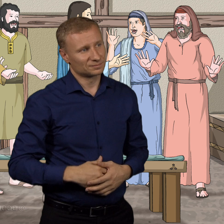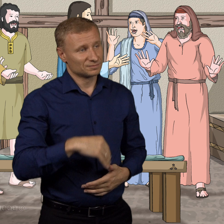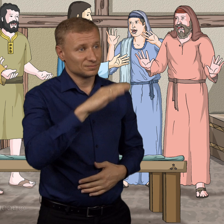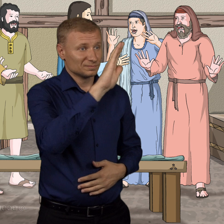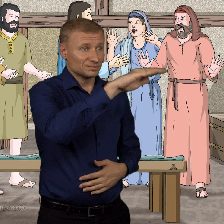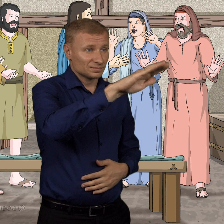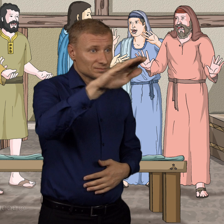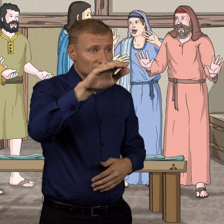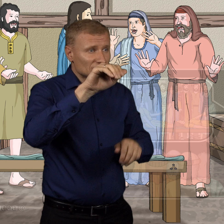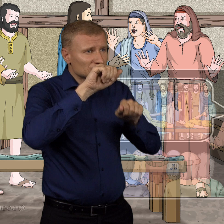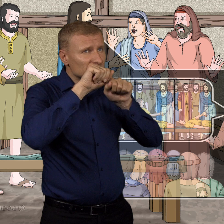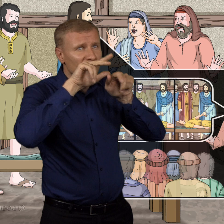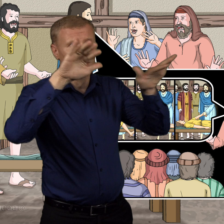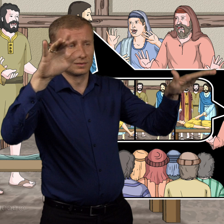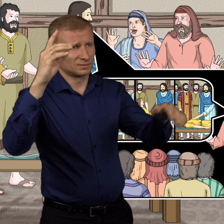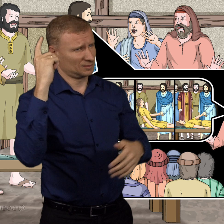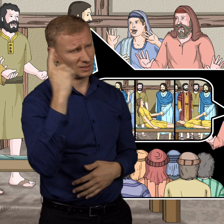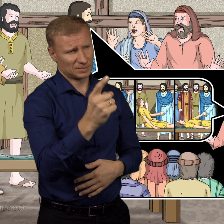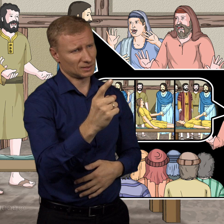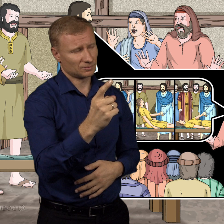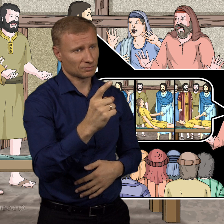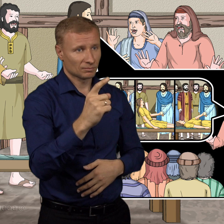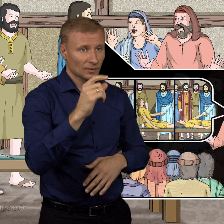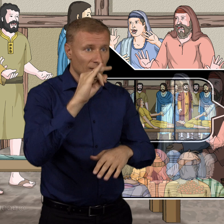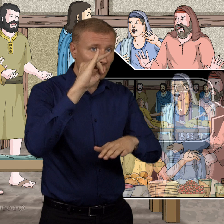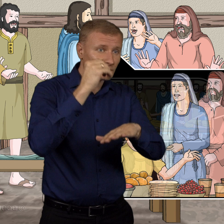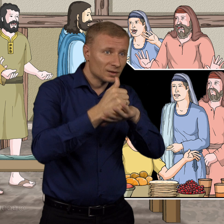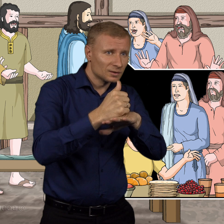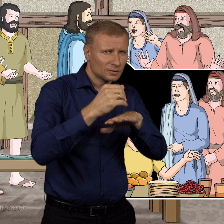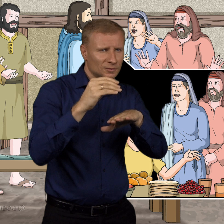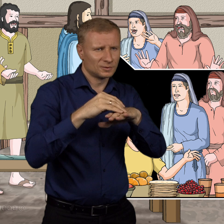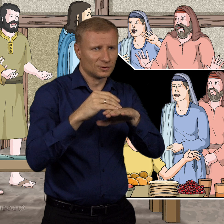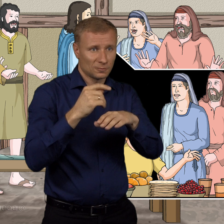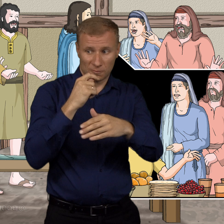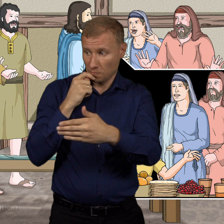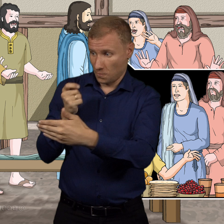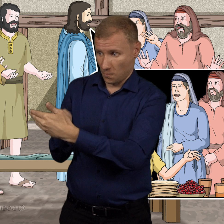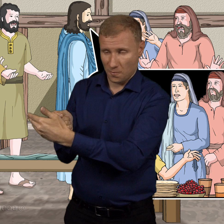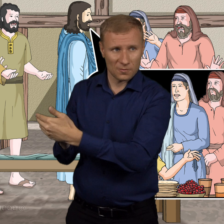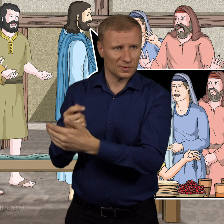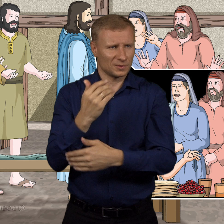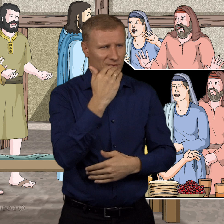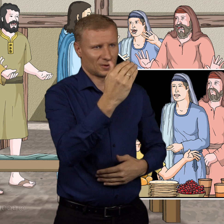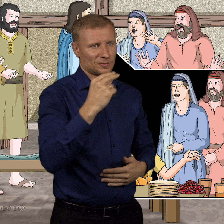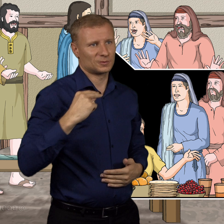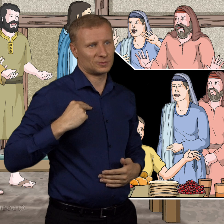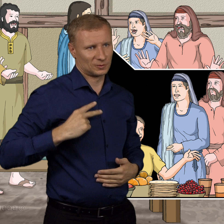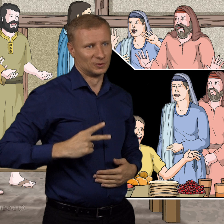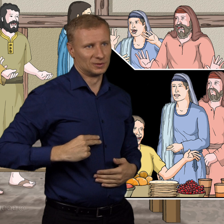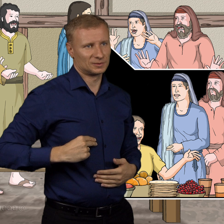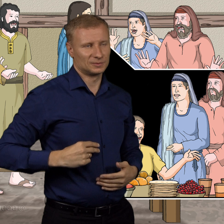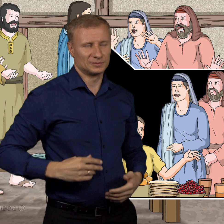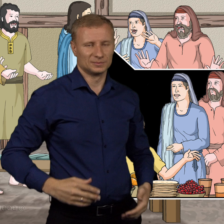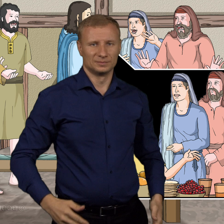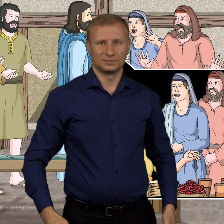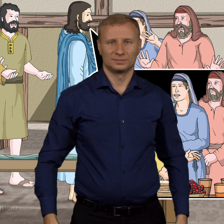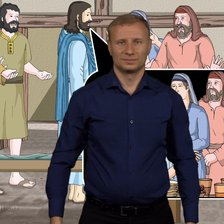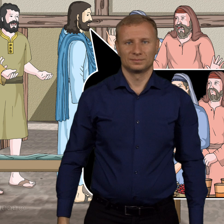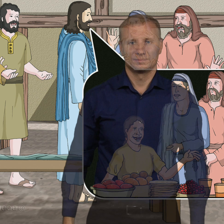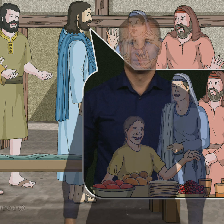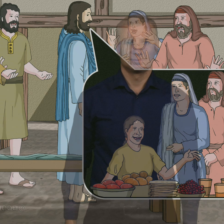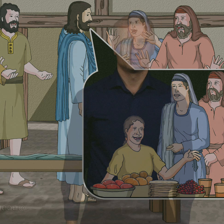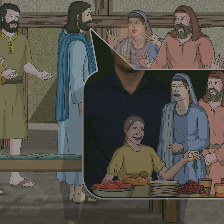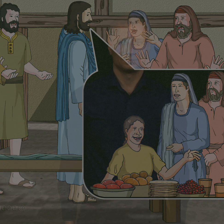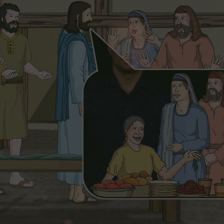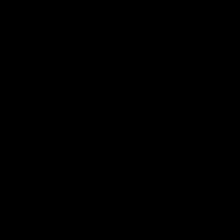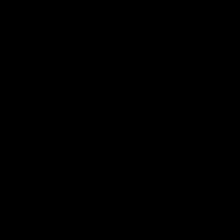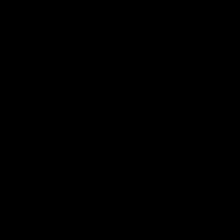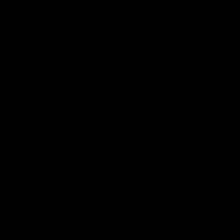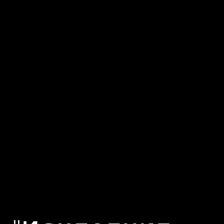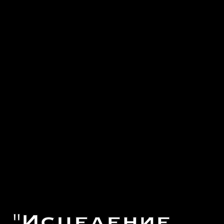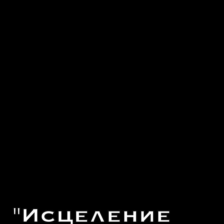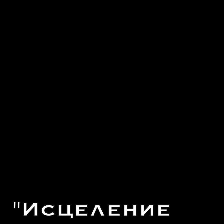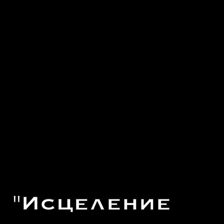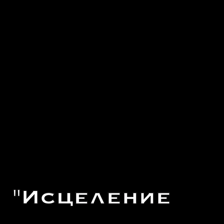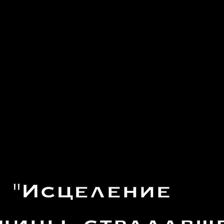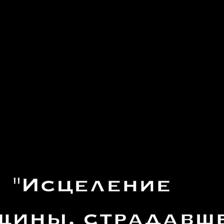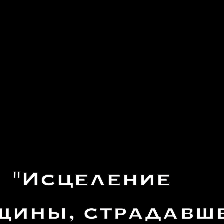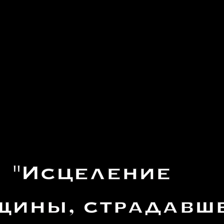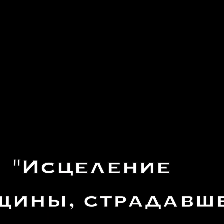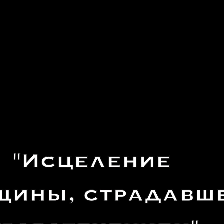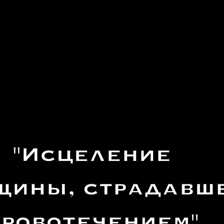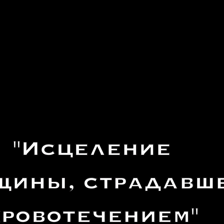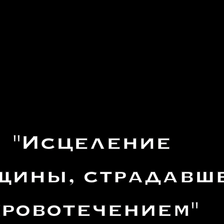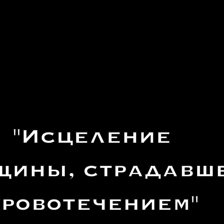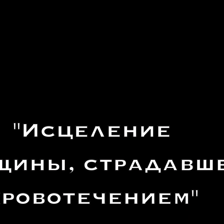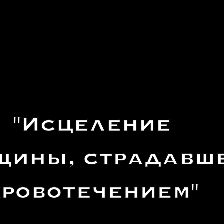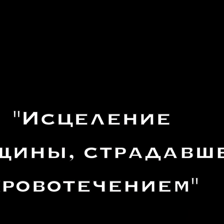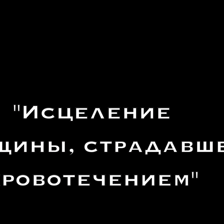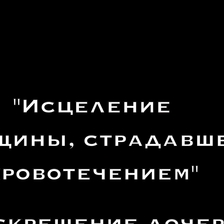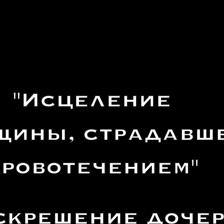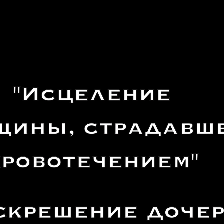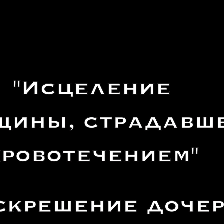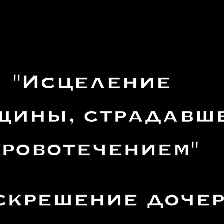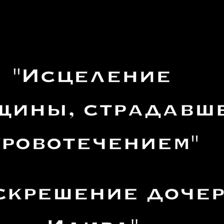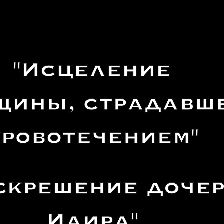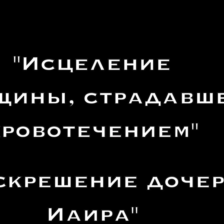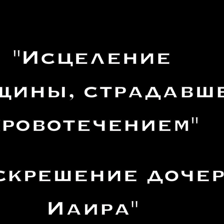Then Jesus gave strict orders that no one should know about this, and He told them to give her something to eat.